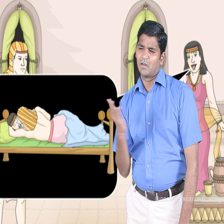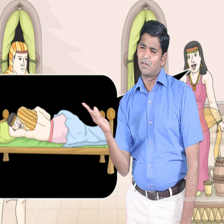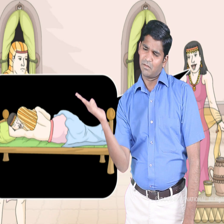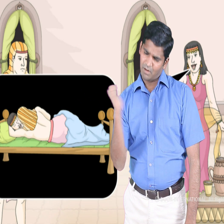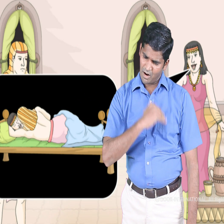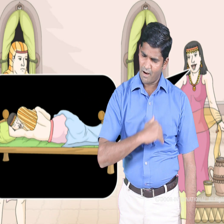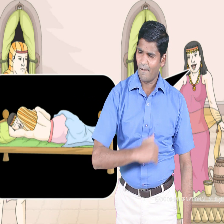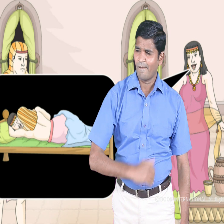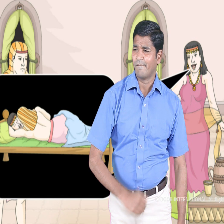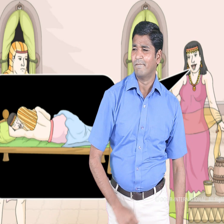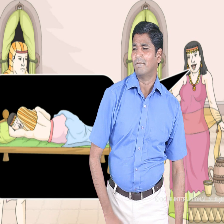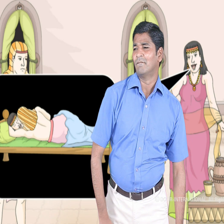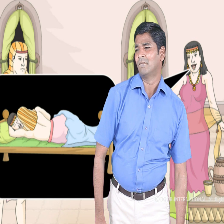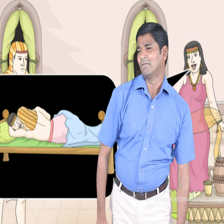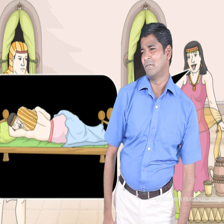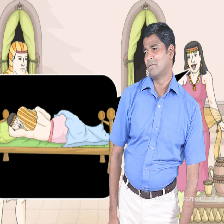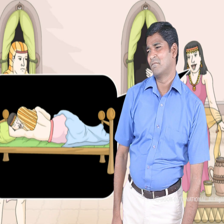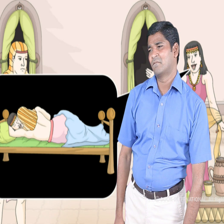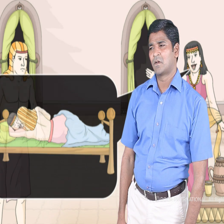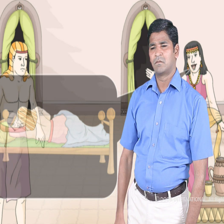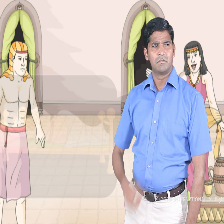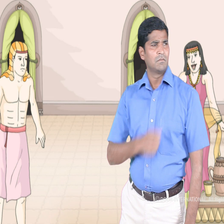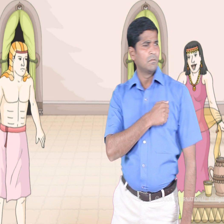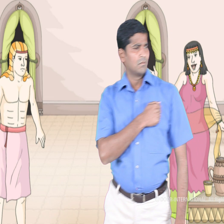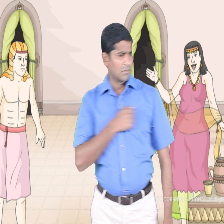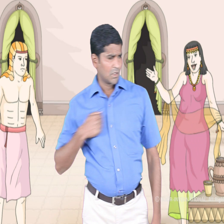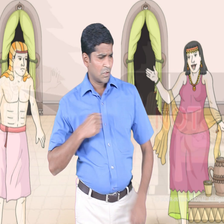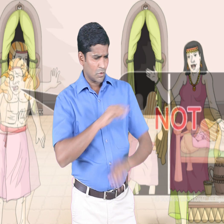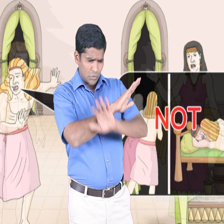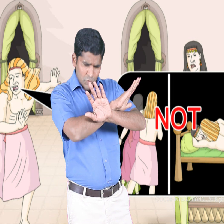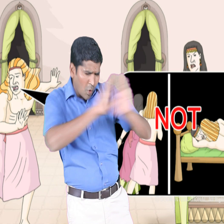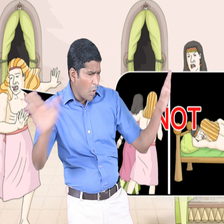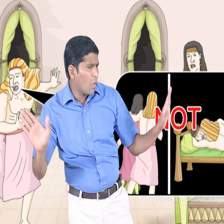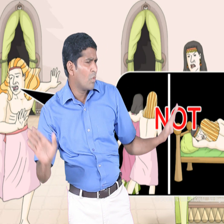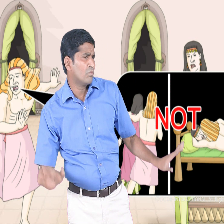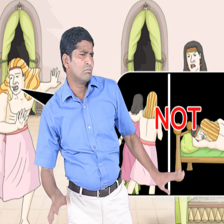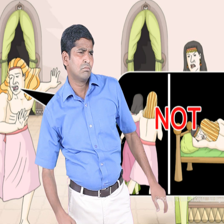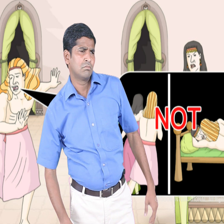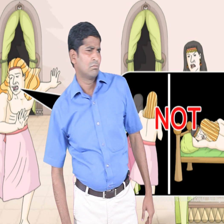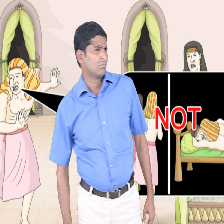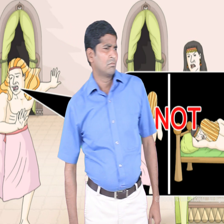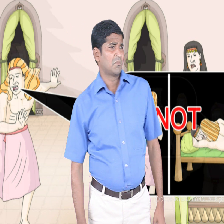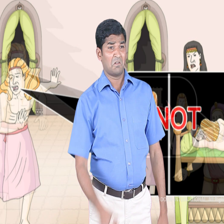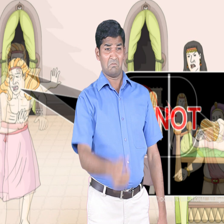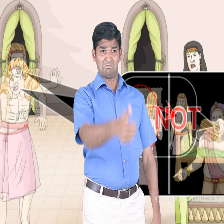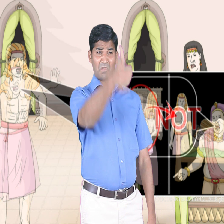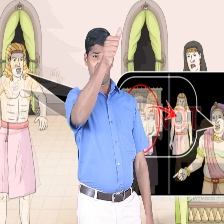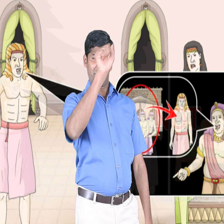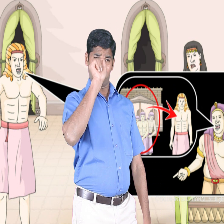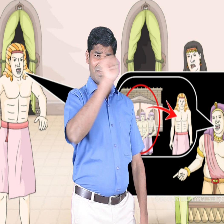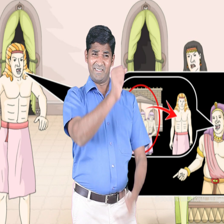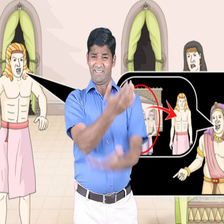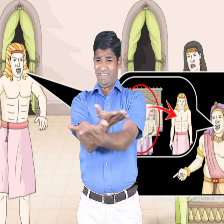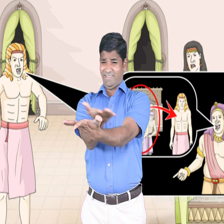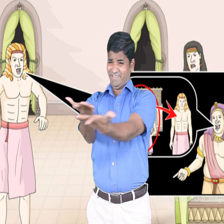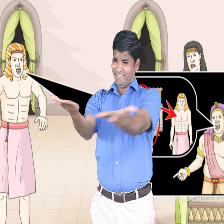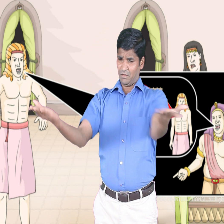But he refused.